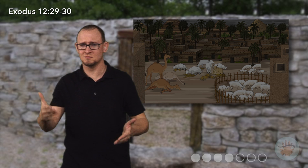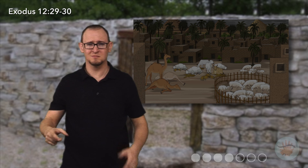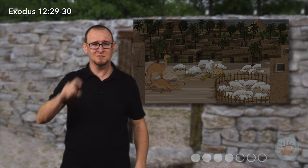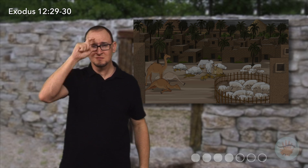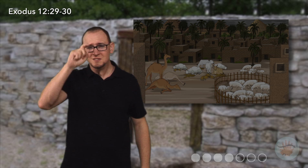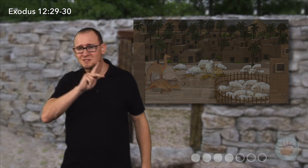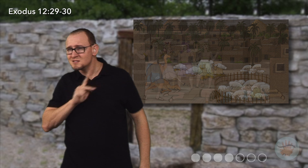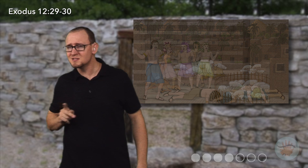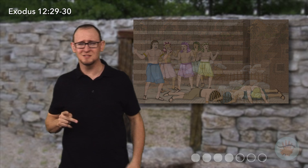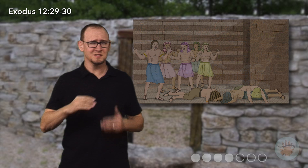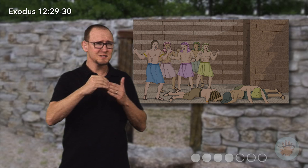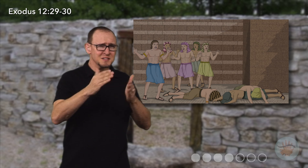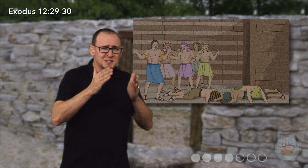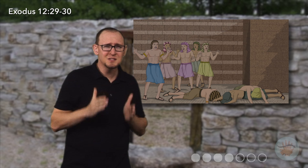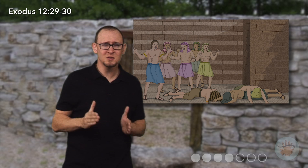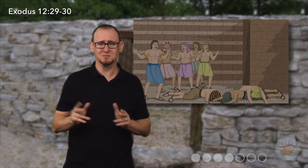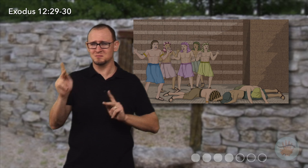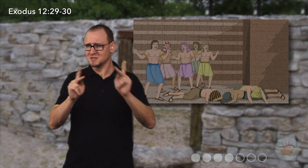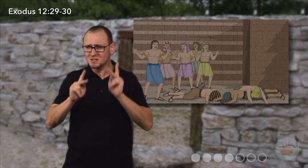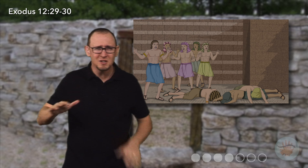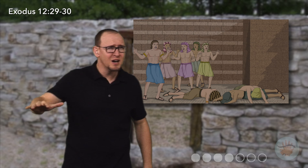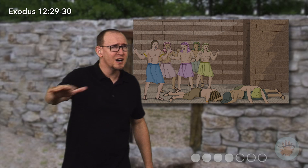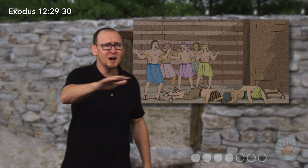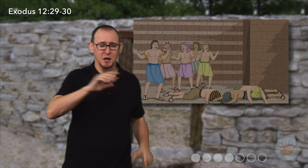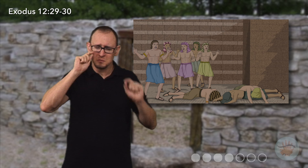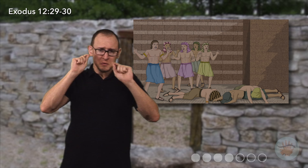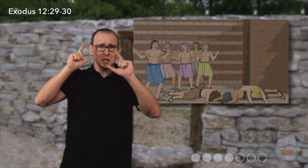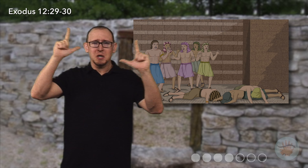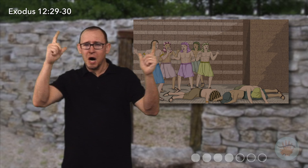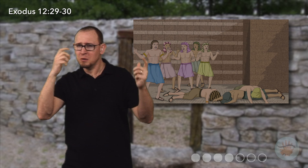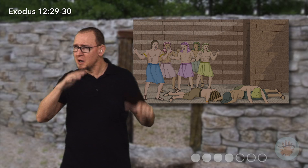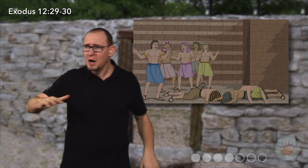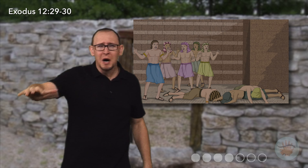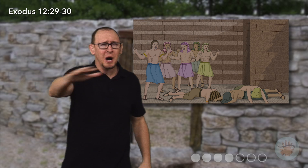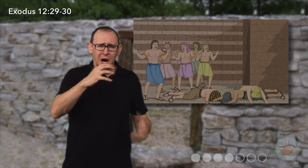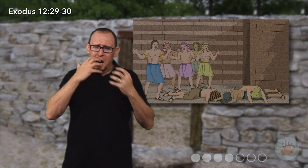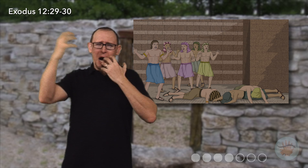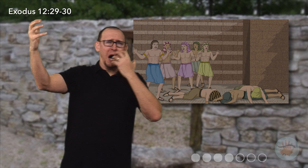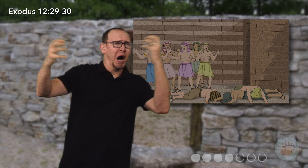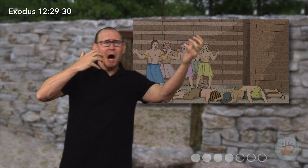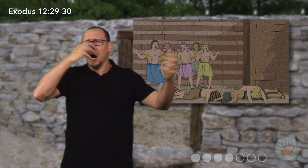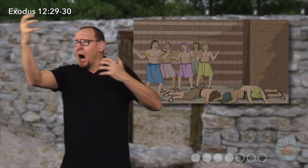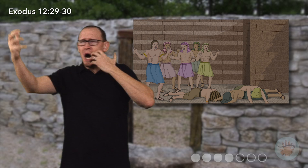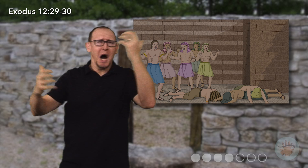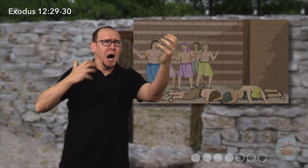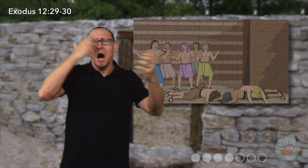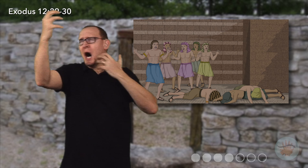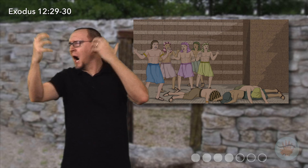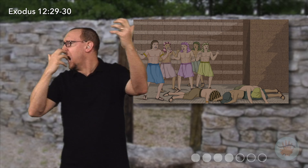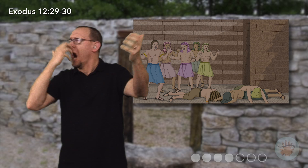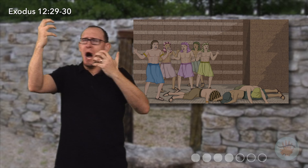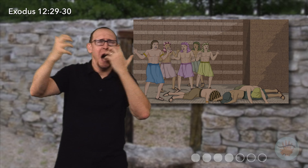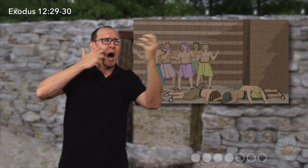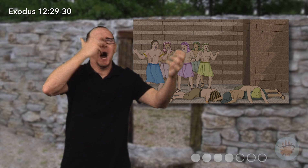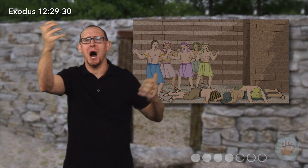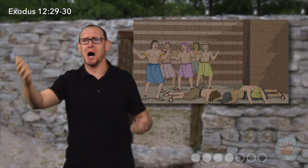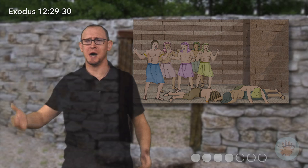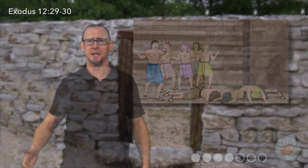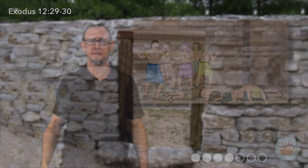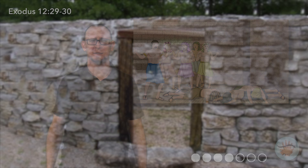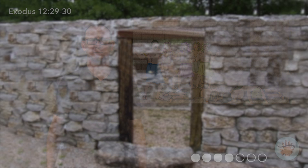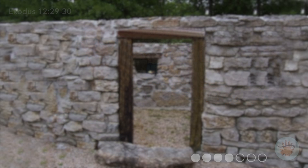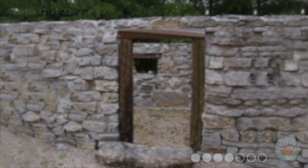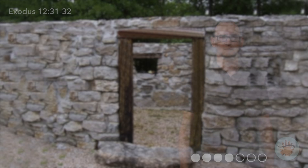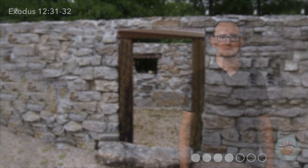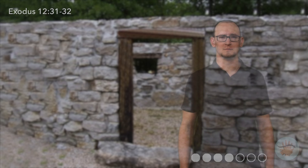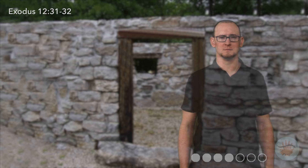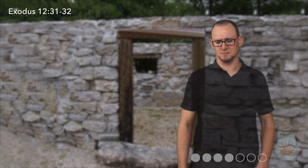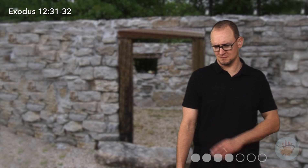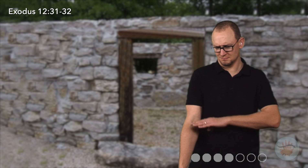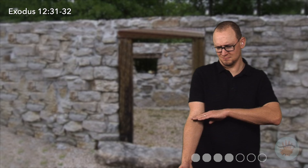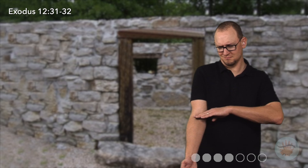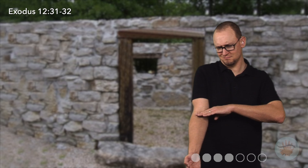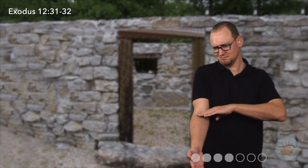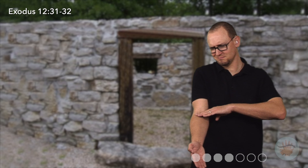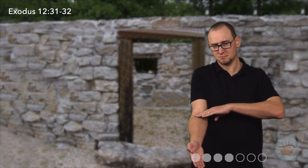During the night Pharaoh got up—he and all his officials and all the Egyptians—and there was loud wailing in Egypt; for there was no house without someone dead.